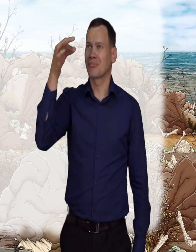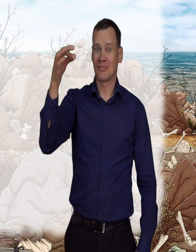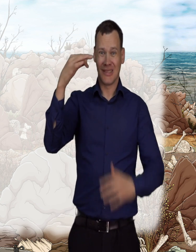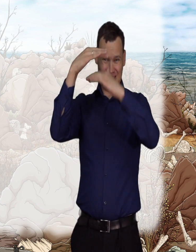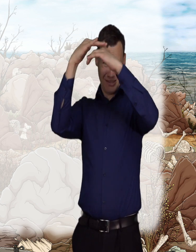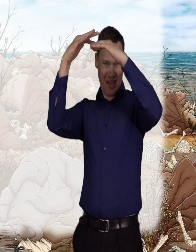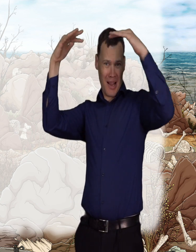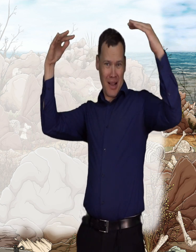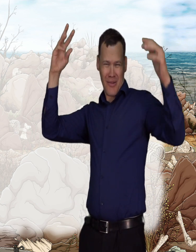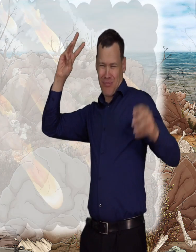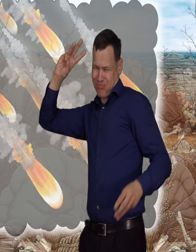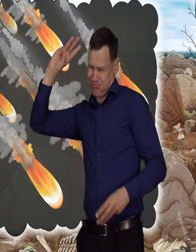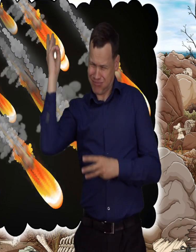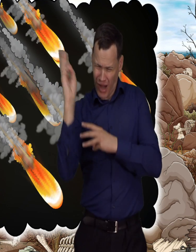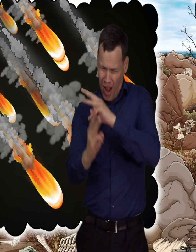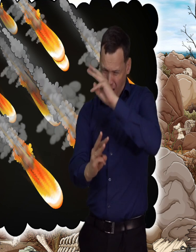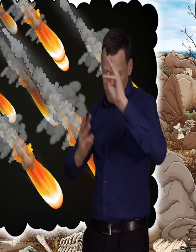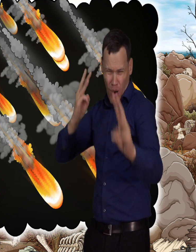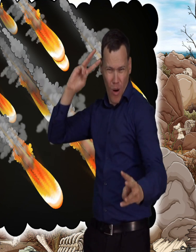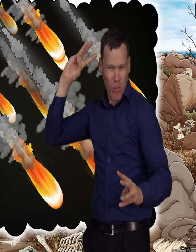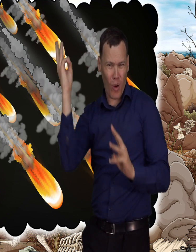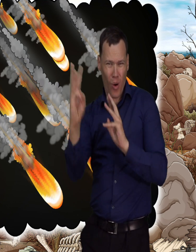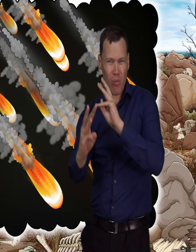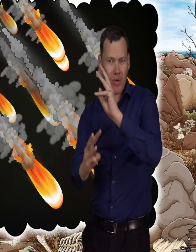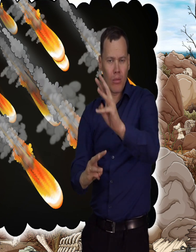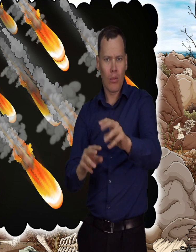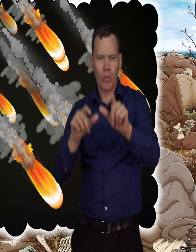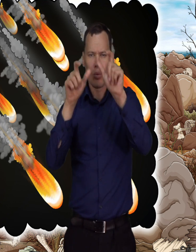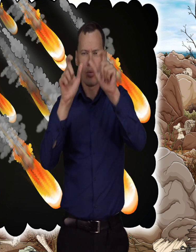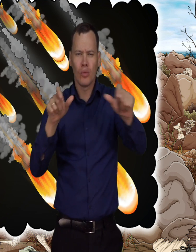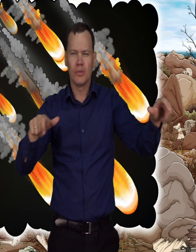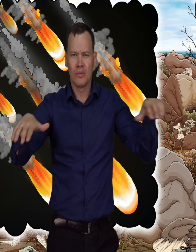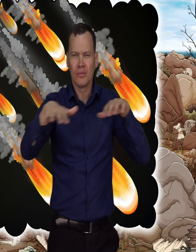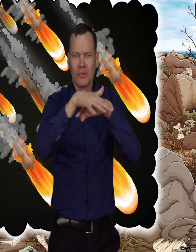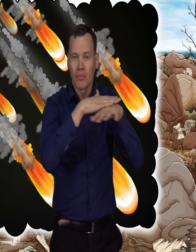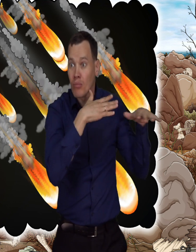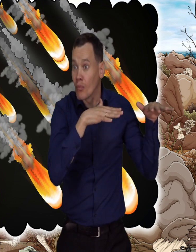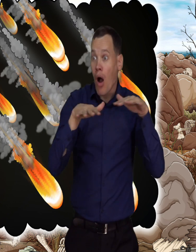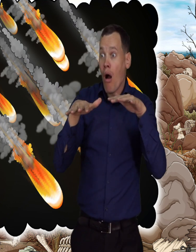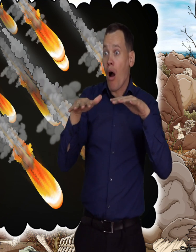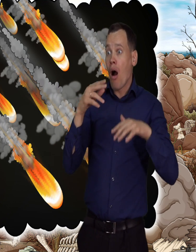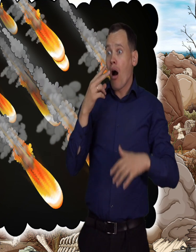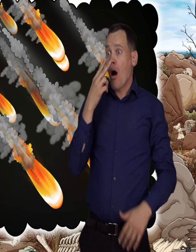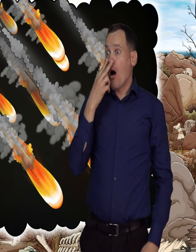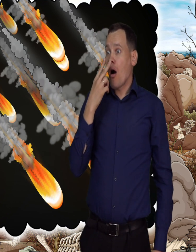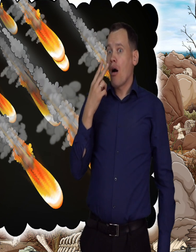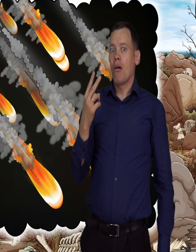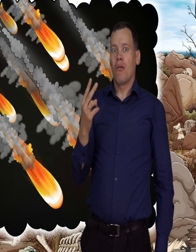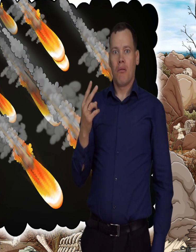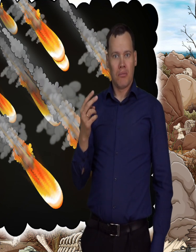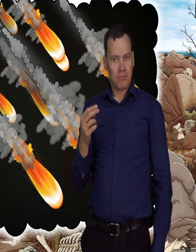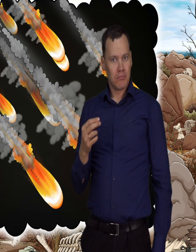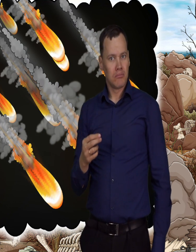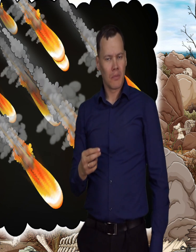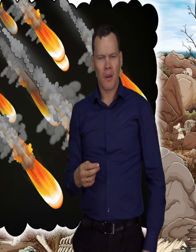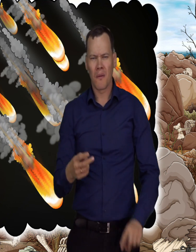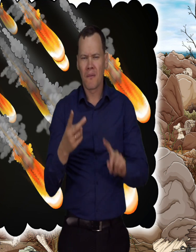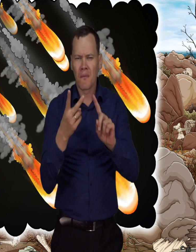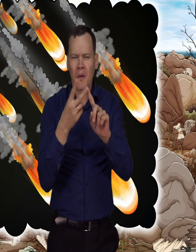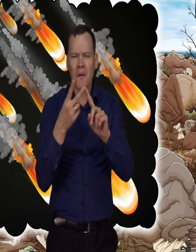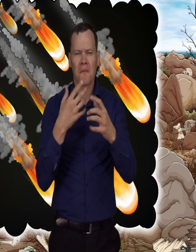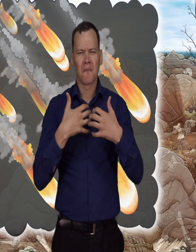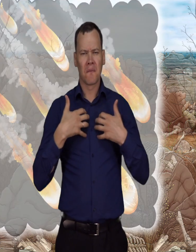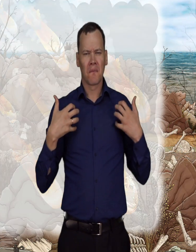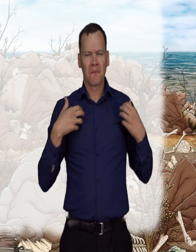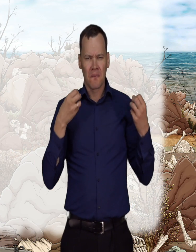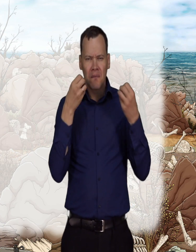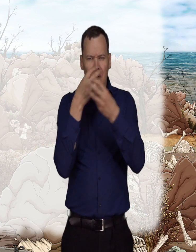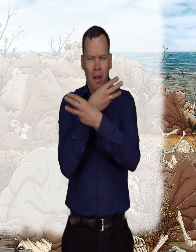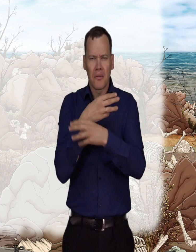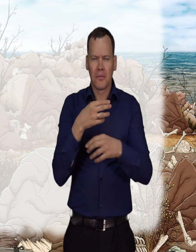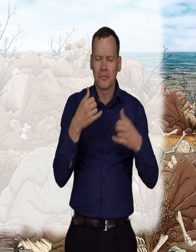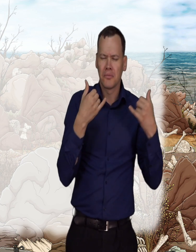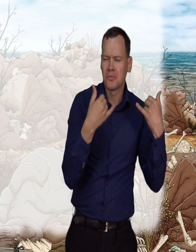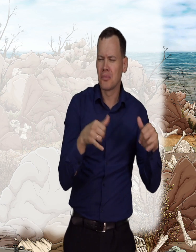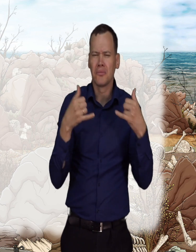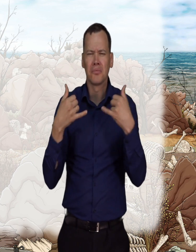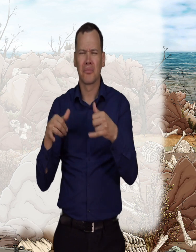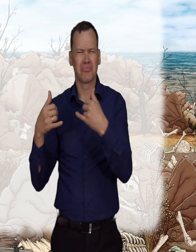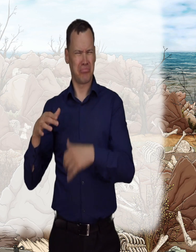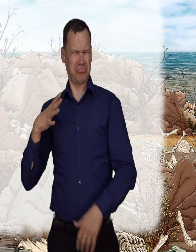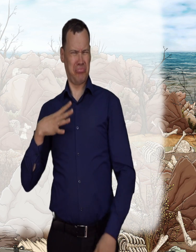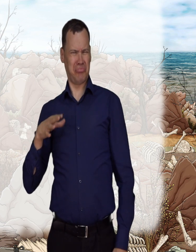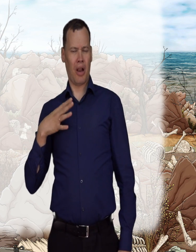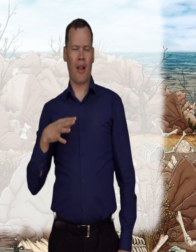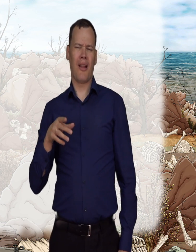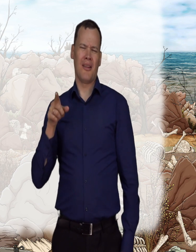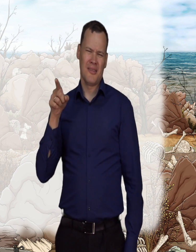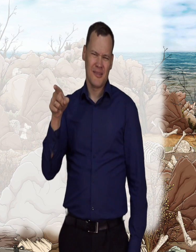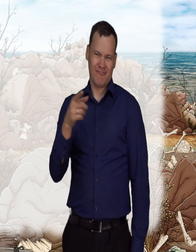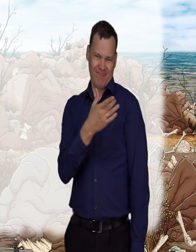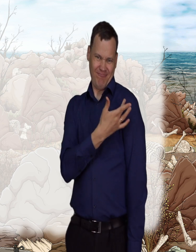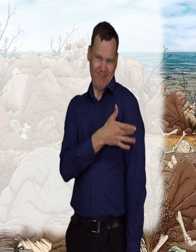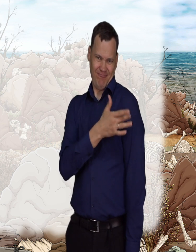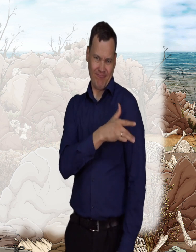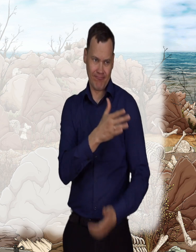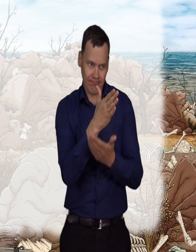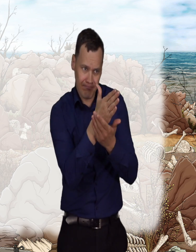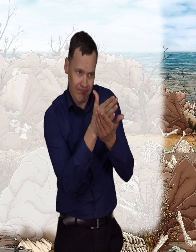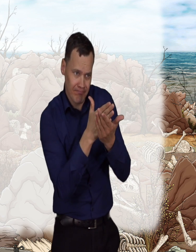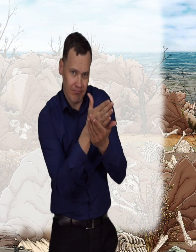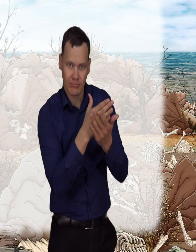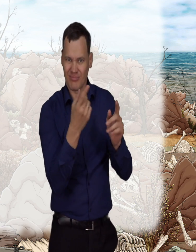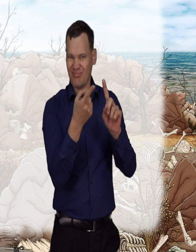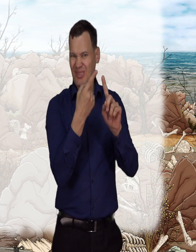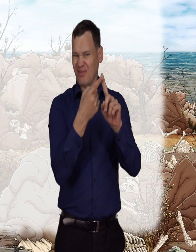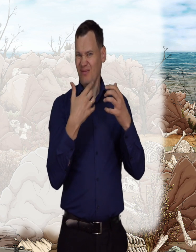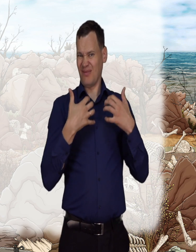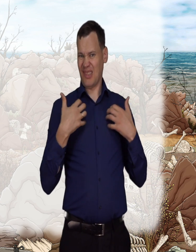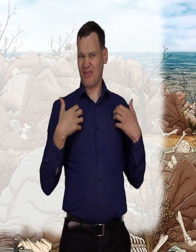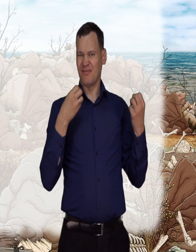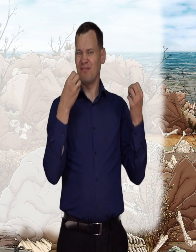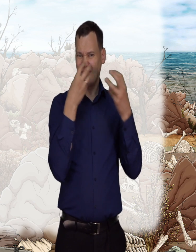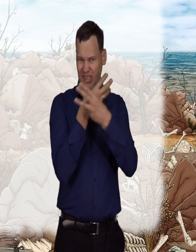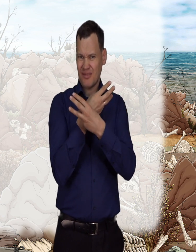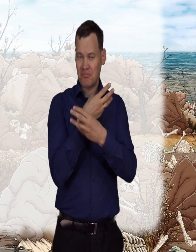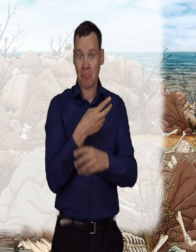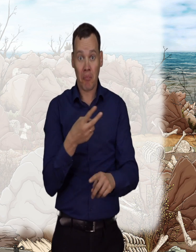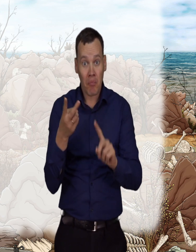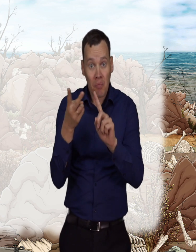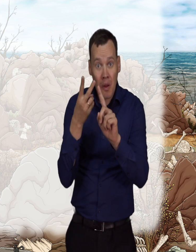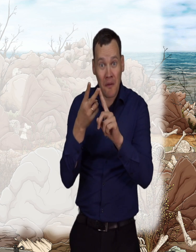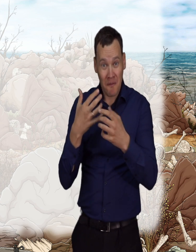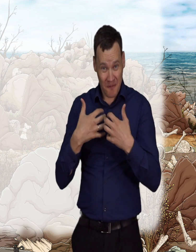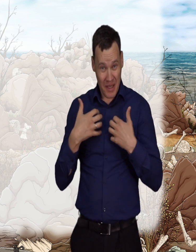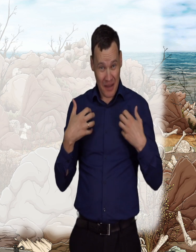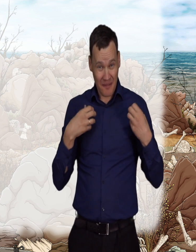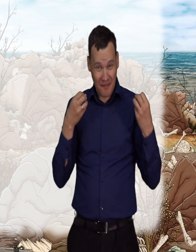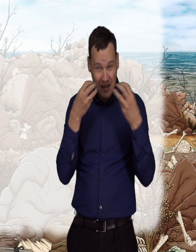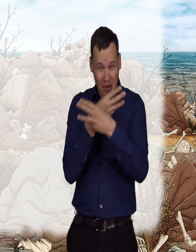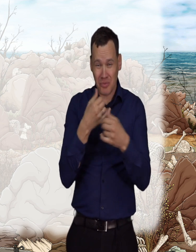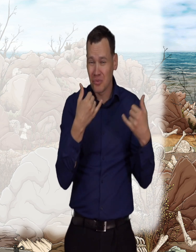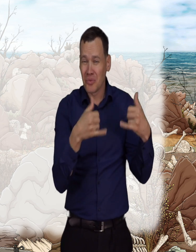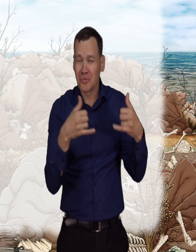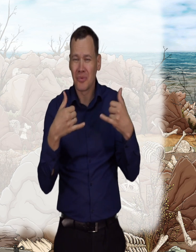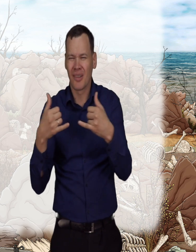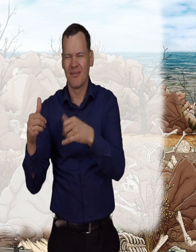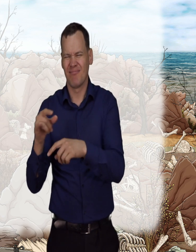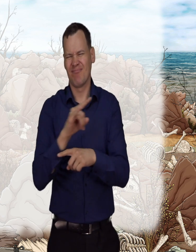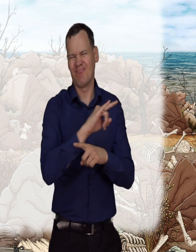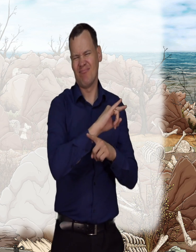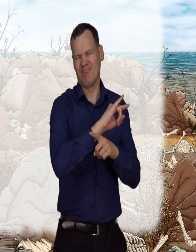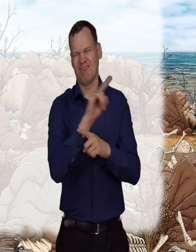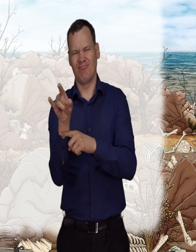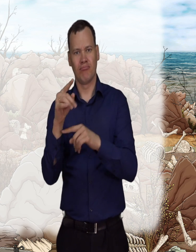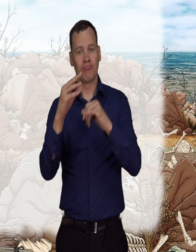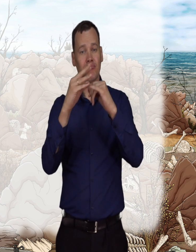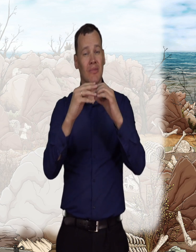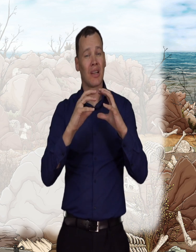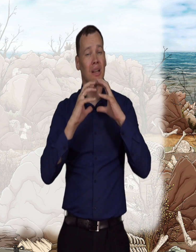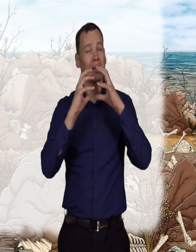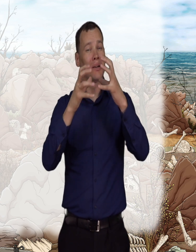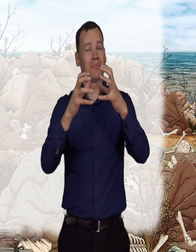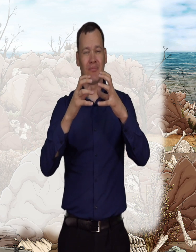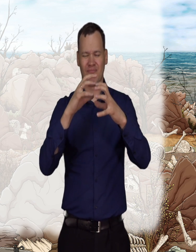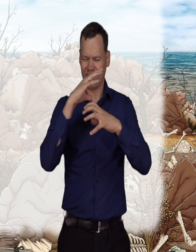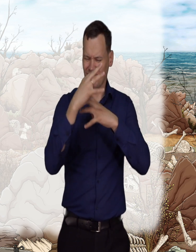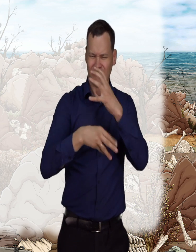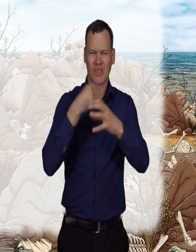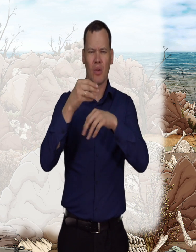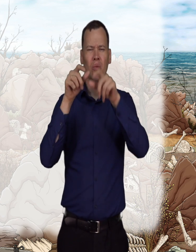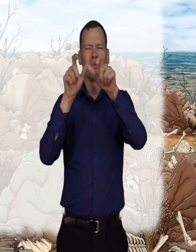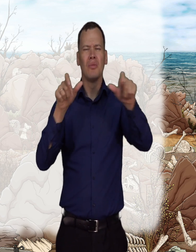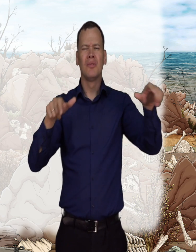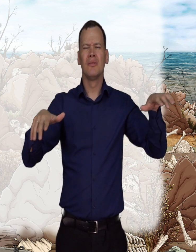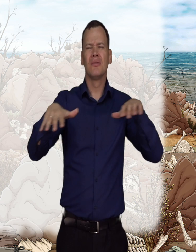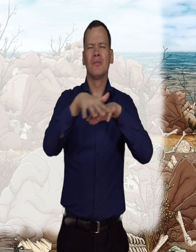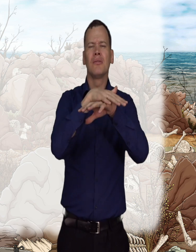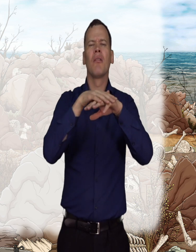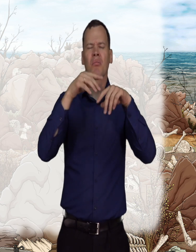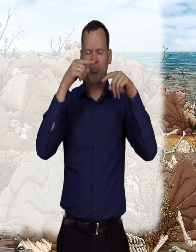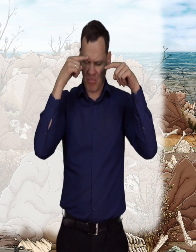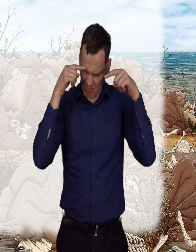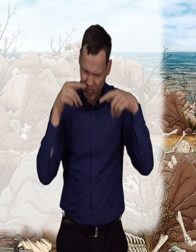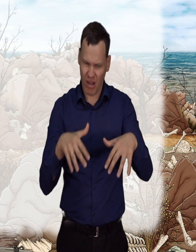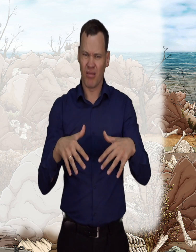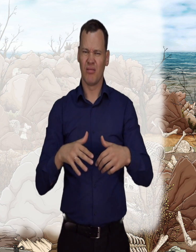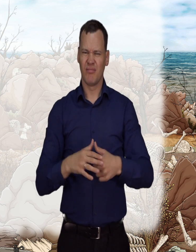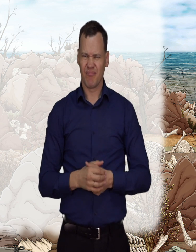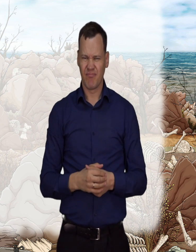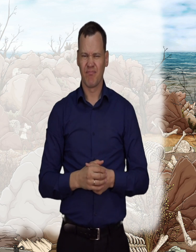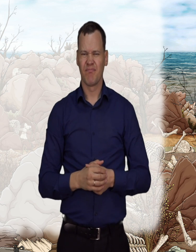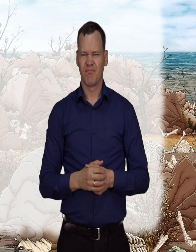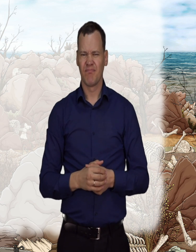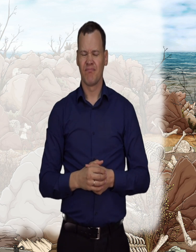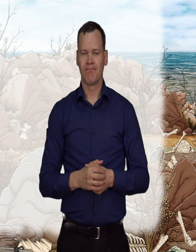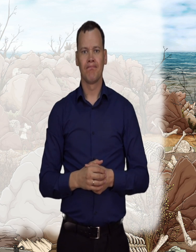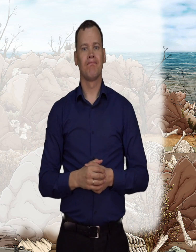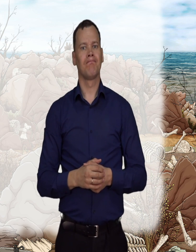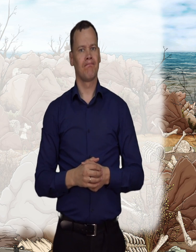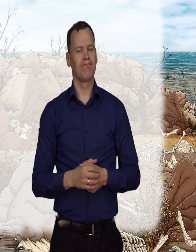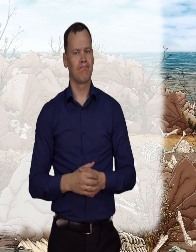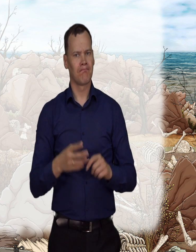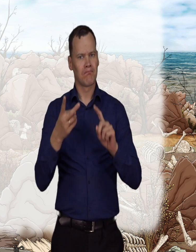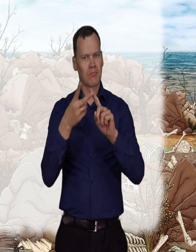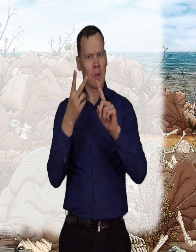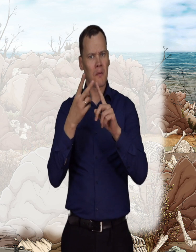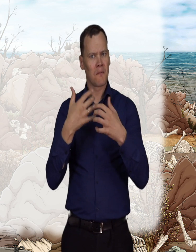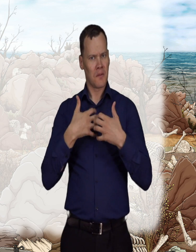And the second beast performed great signs to cause even fire from heaven to come down to earth in the presence of the people.